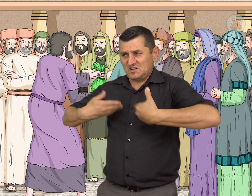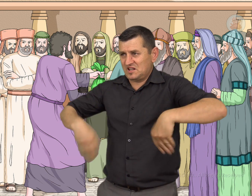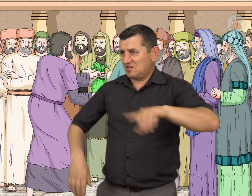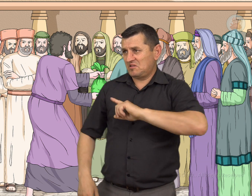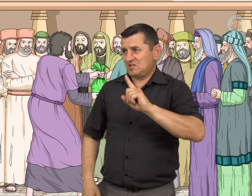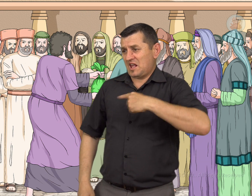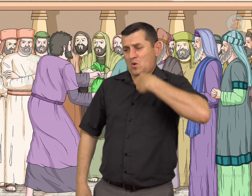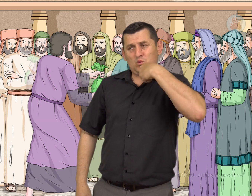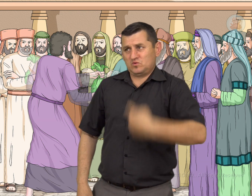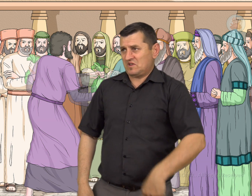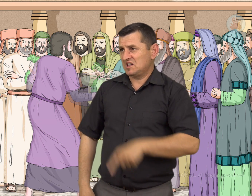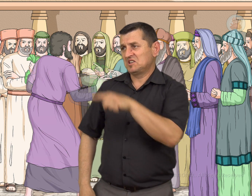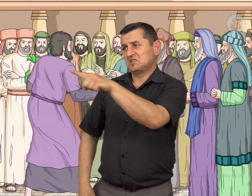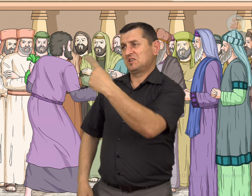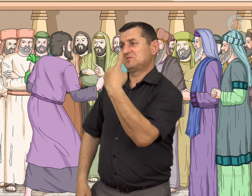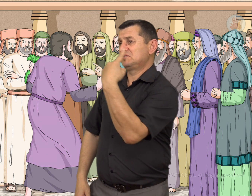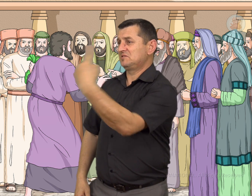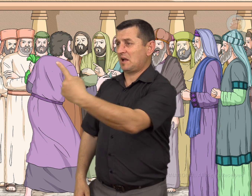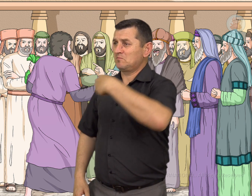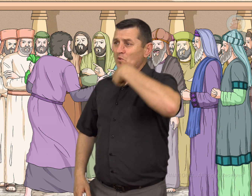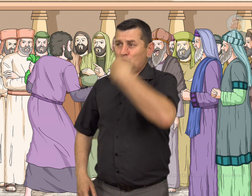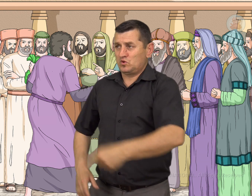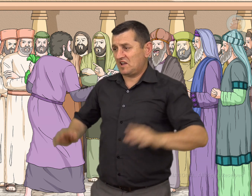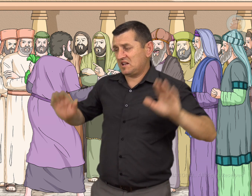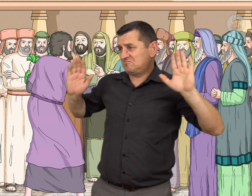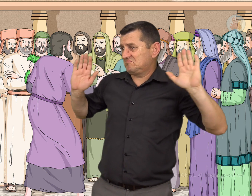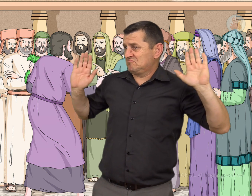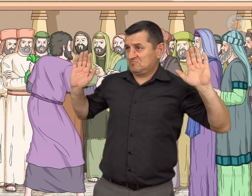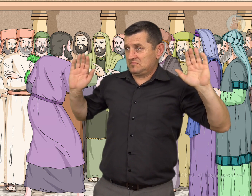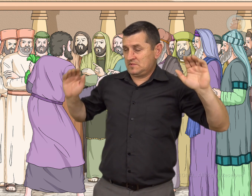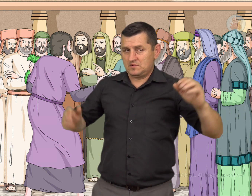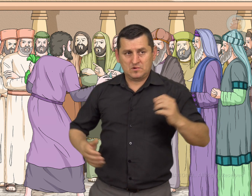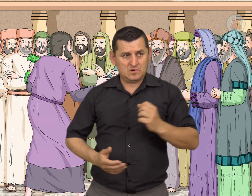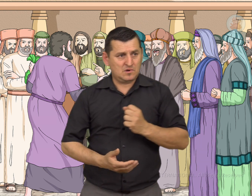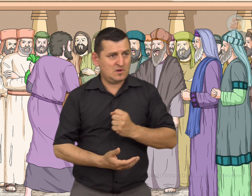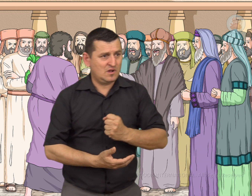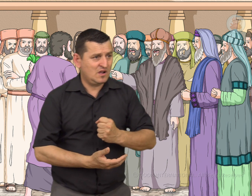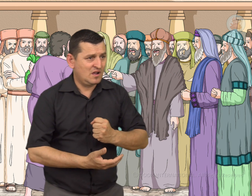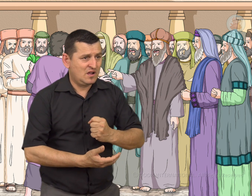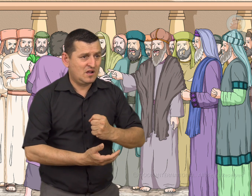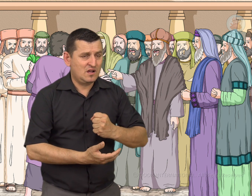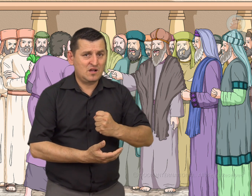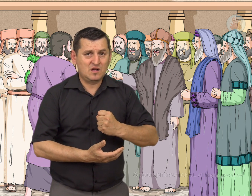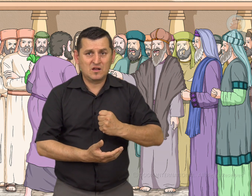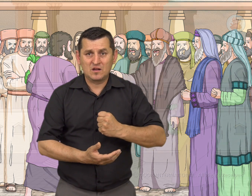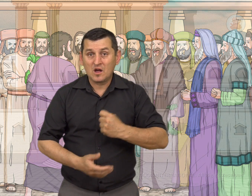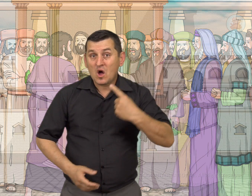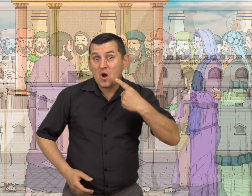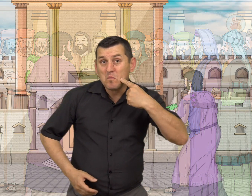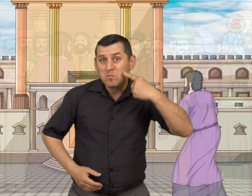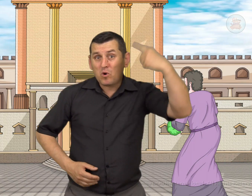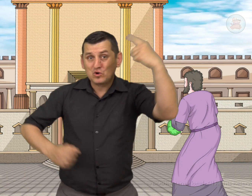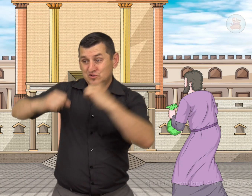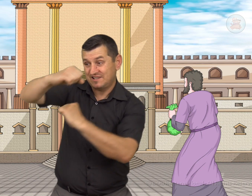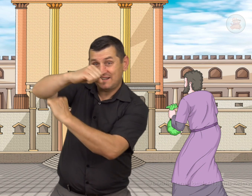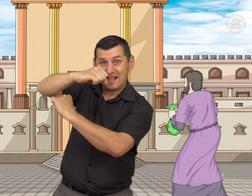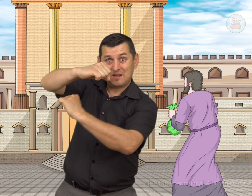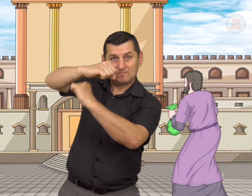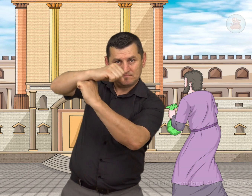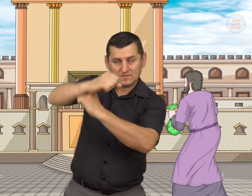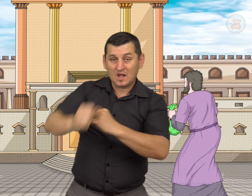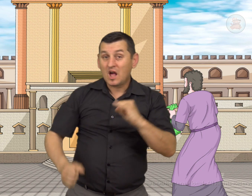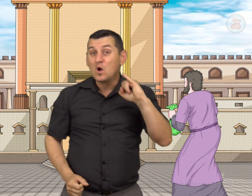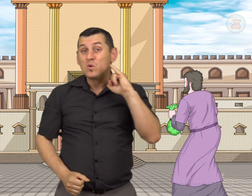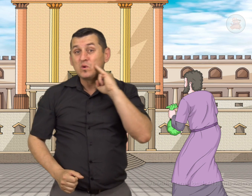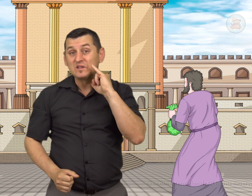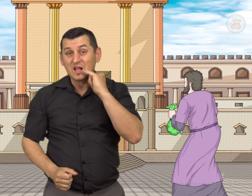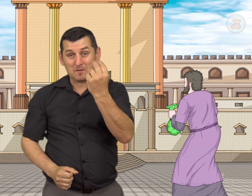“You bear the responsibility.”